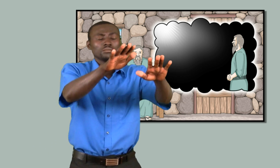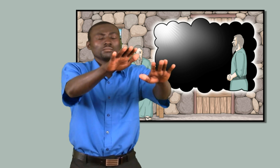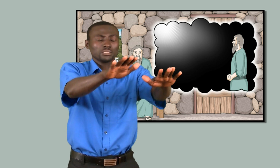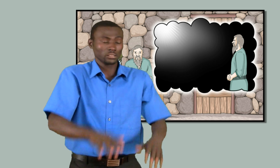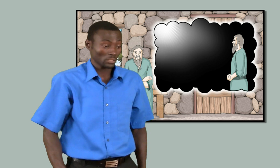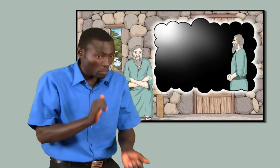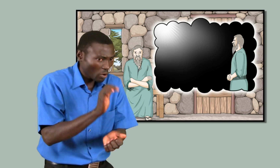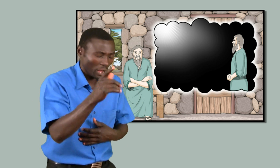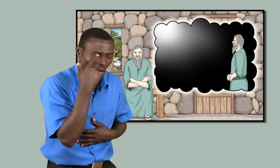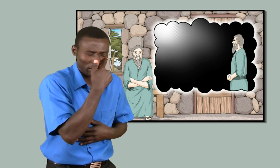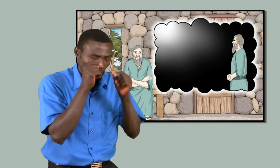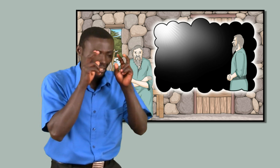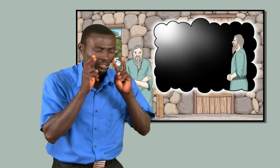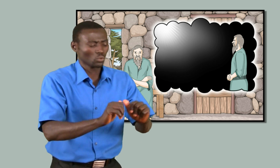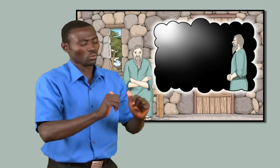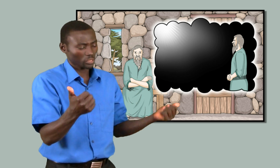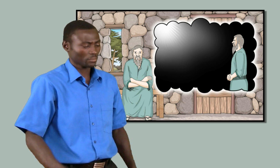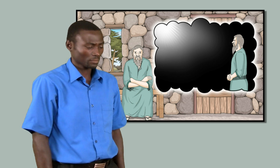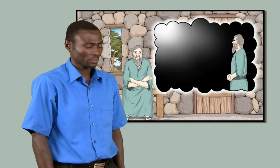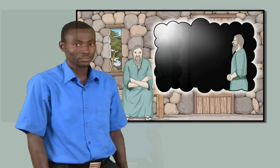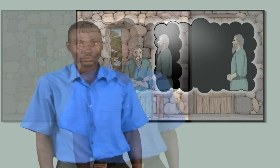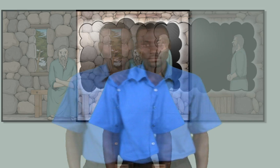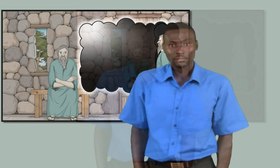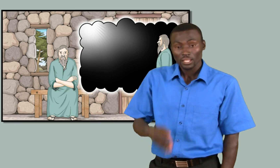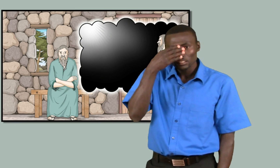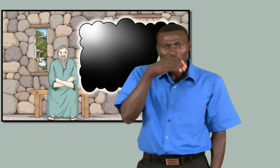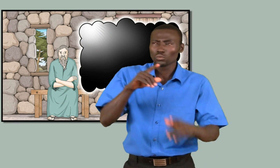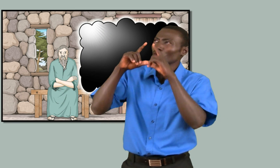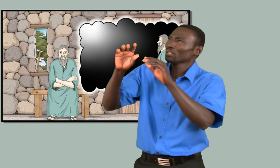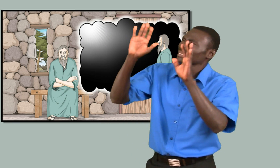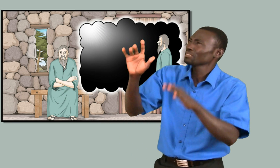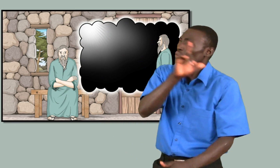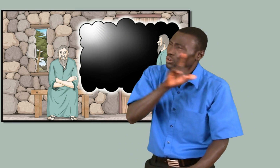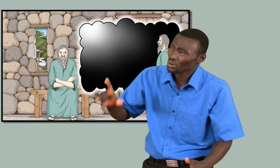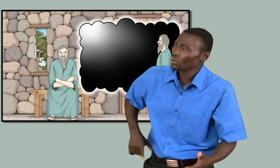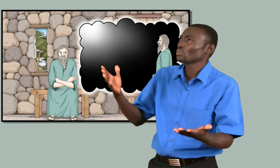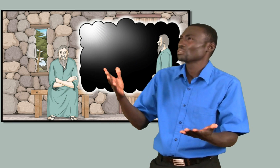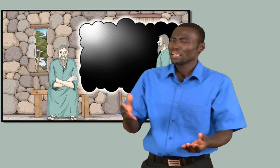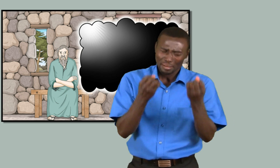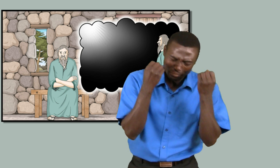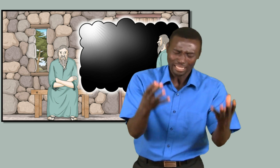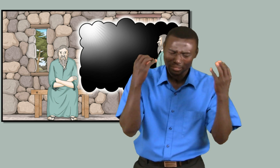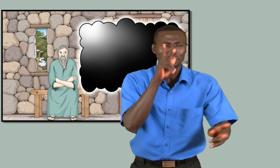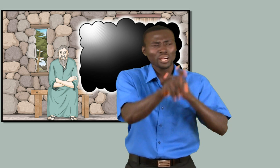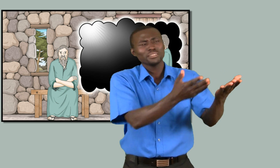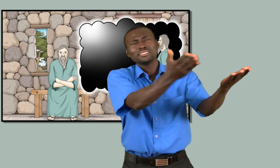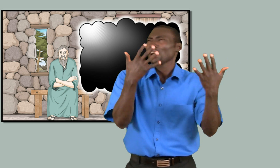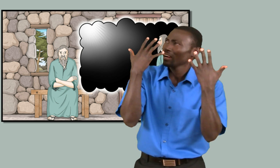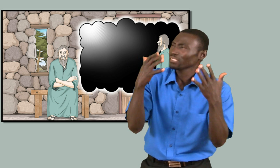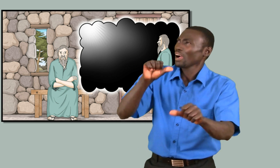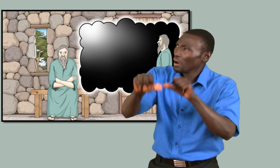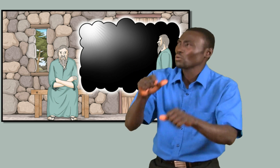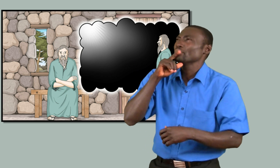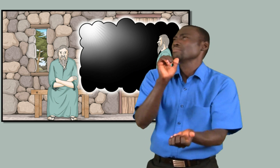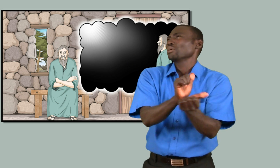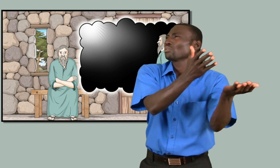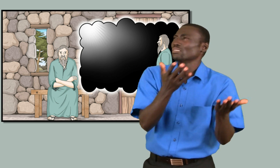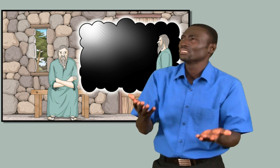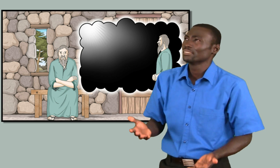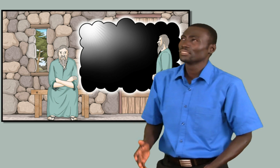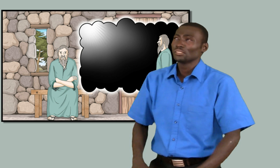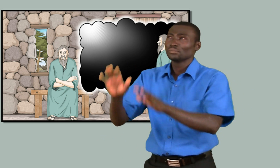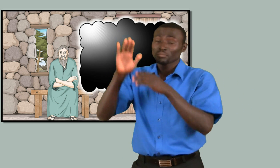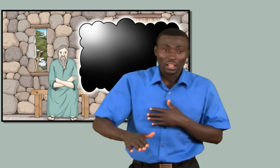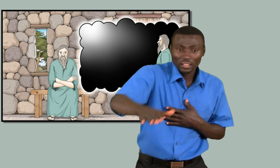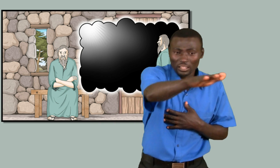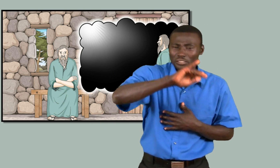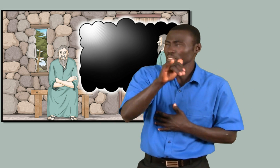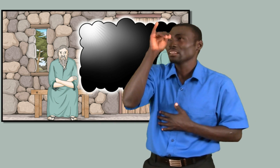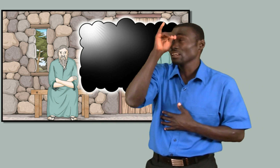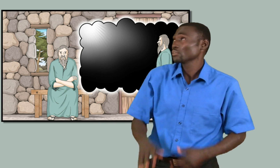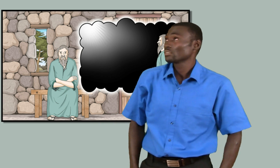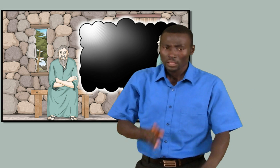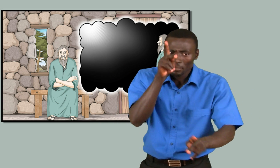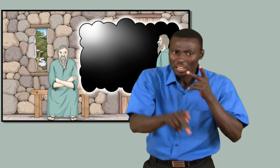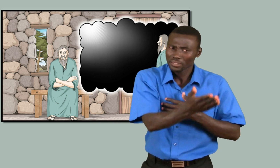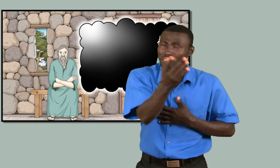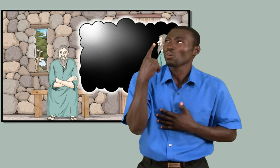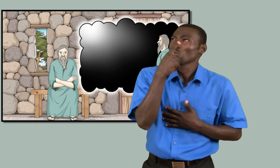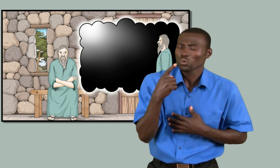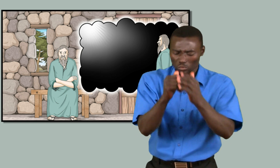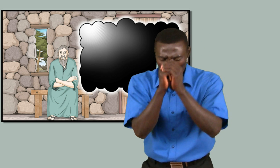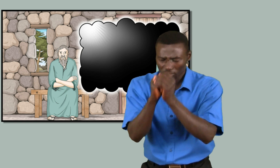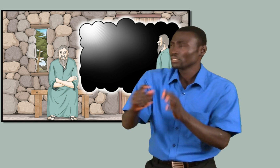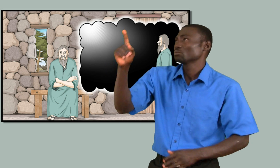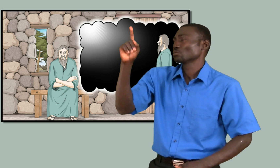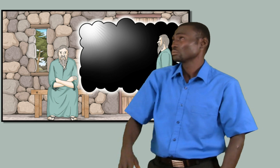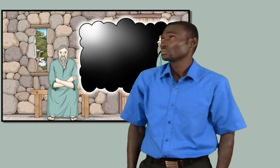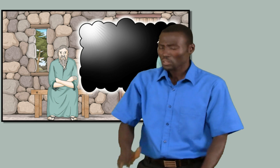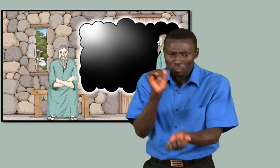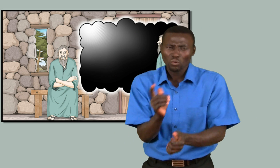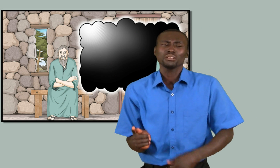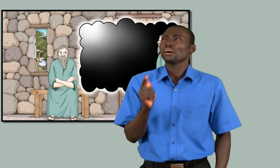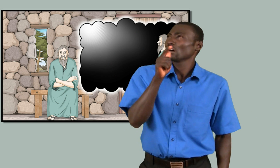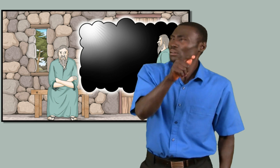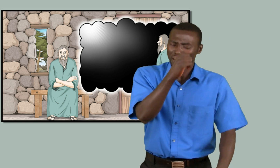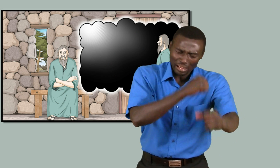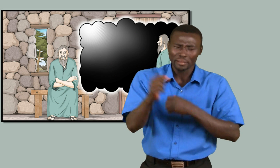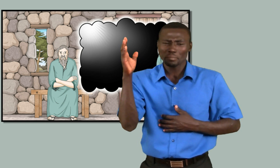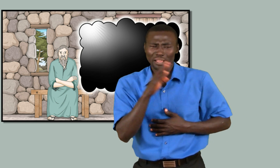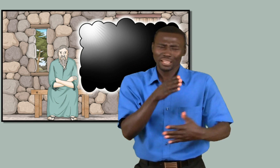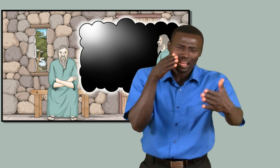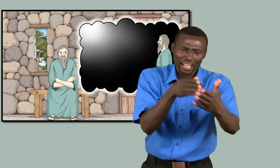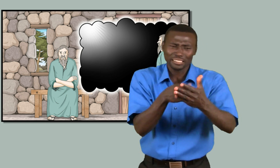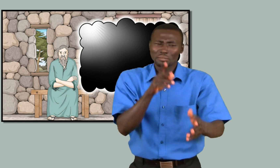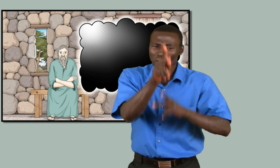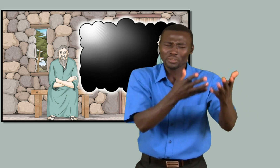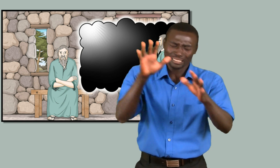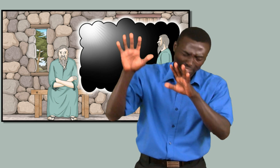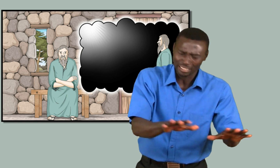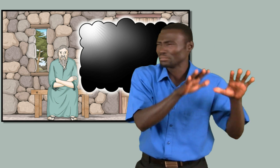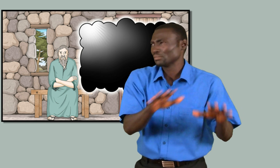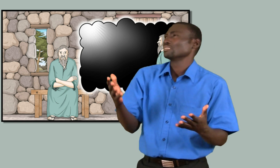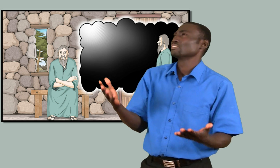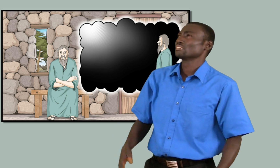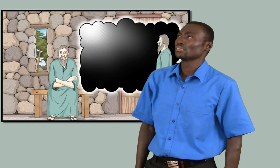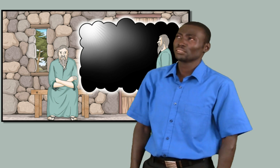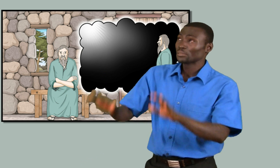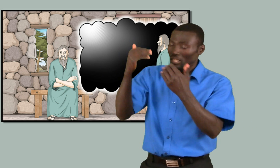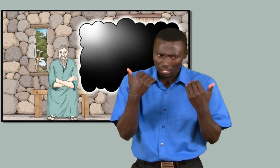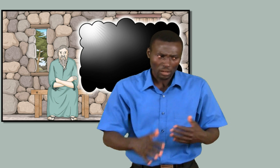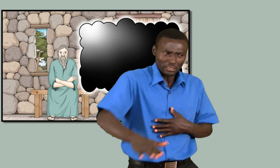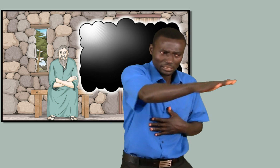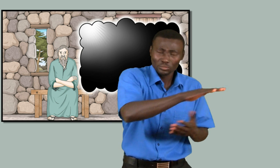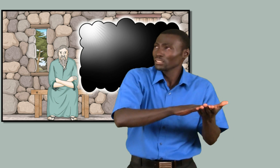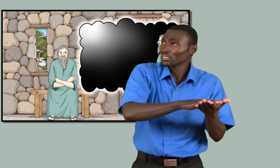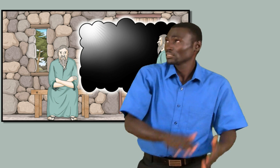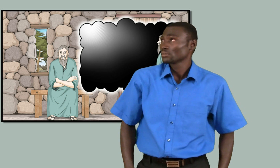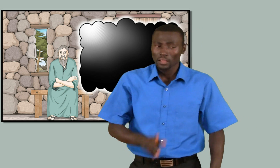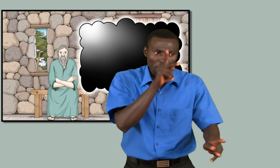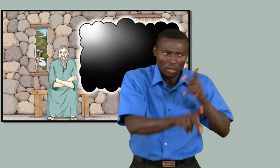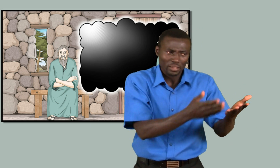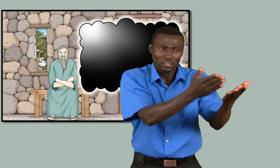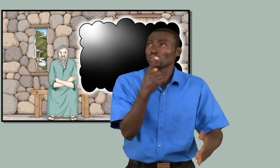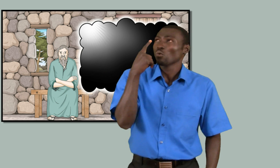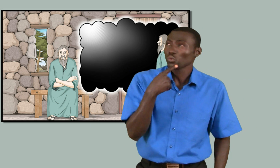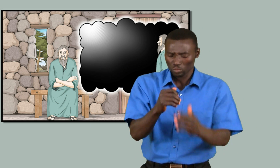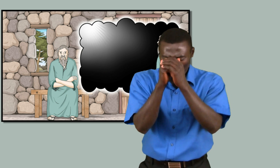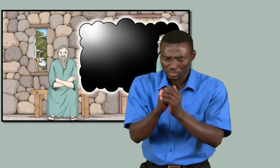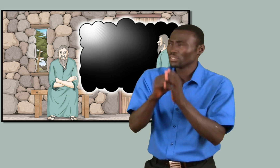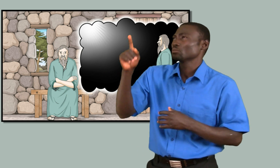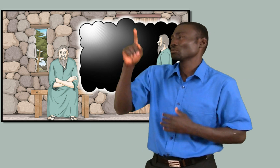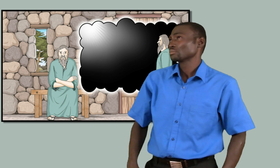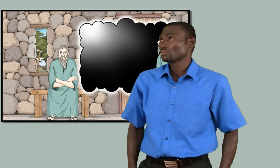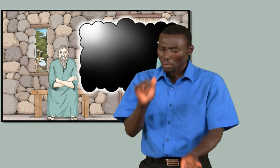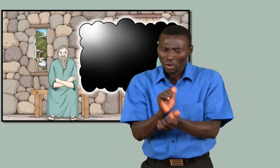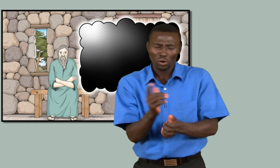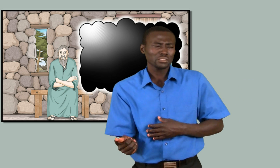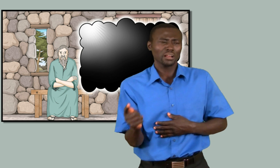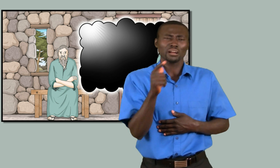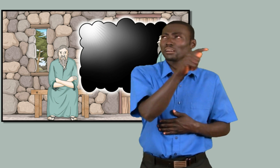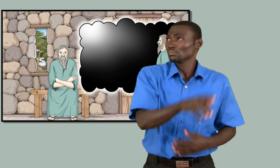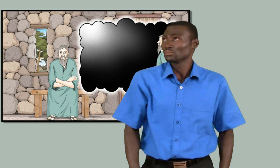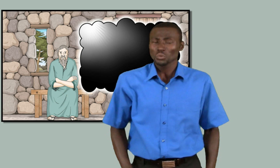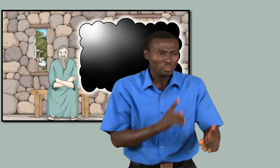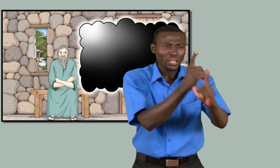But Ananias answered, “Lord, many people have told me about this man and all the harm he has done to Your saints in Jerusalem.